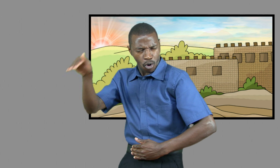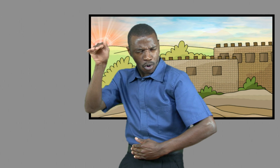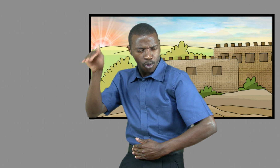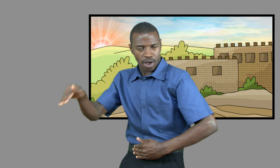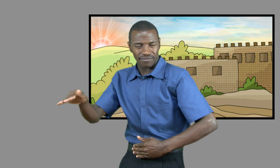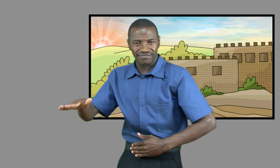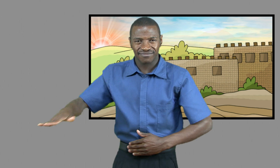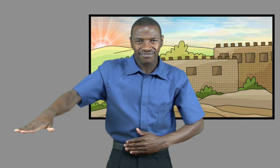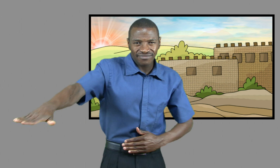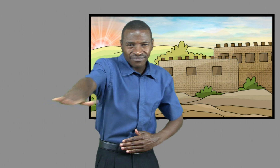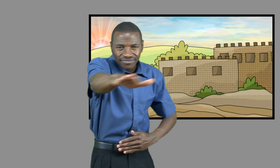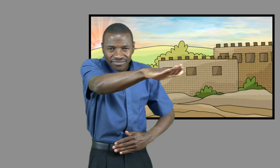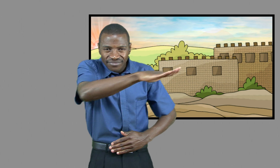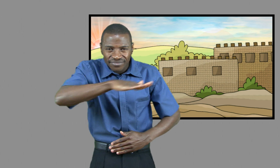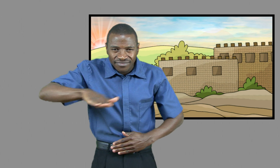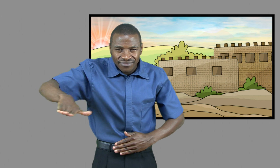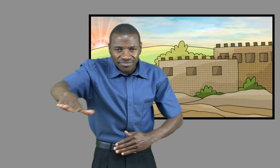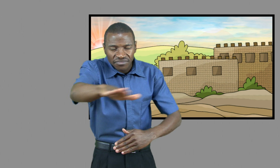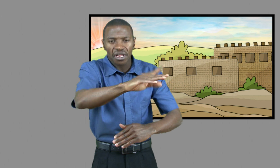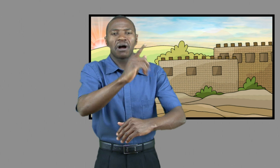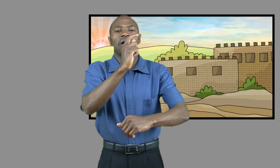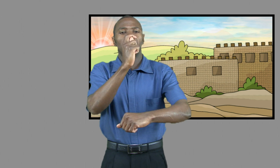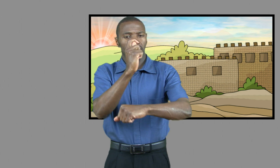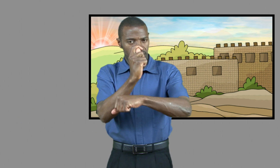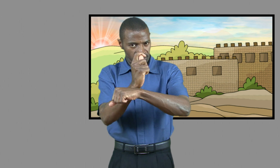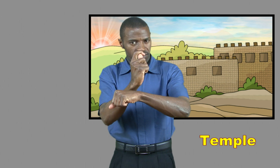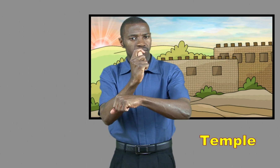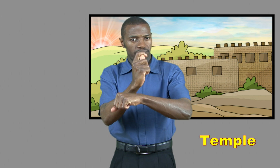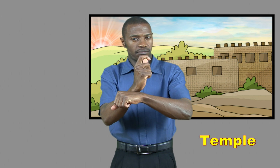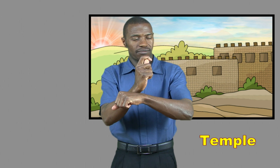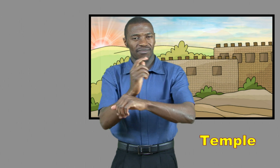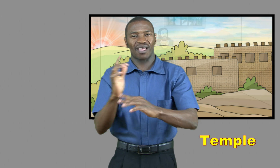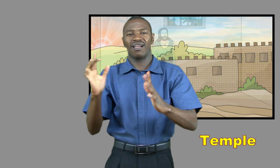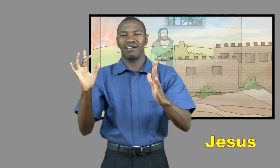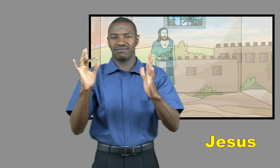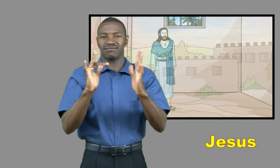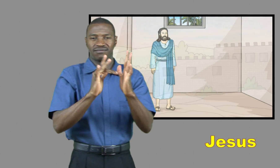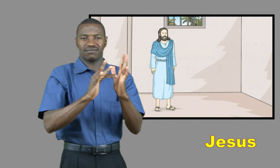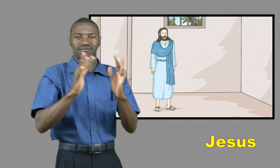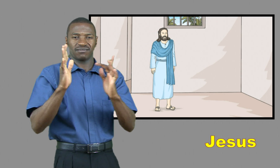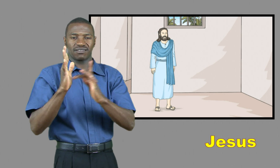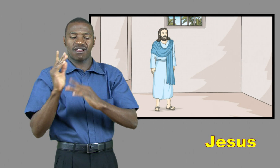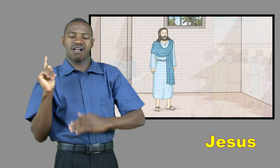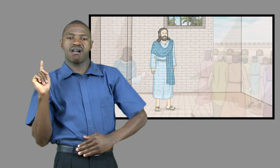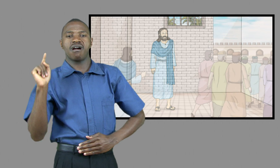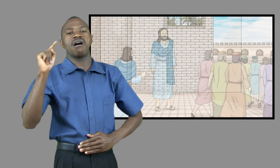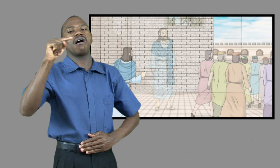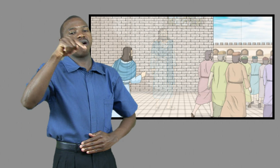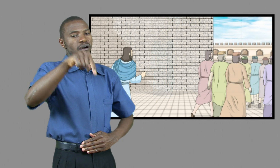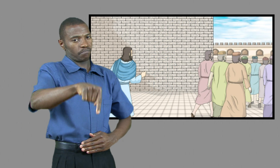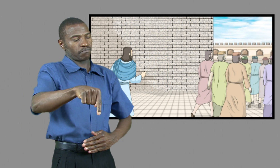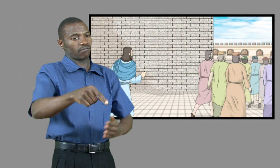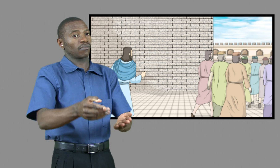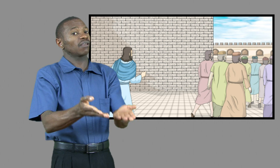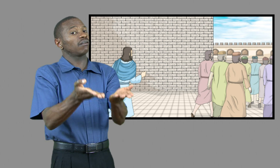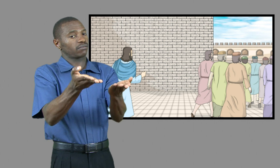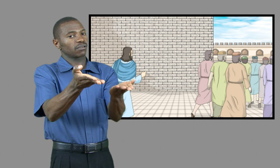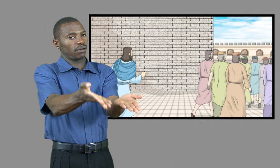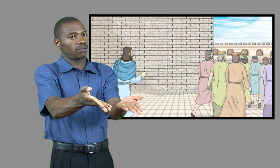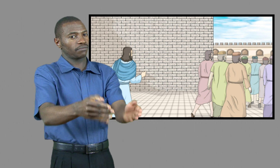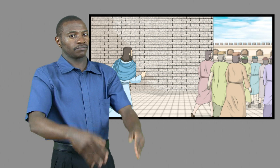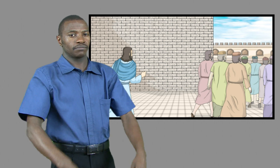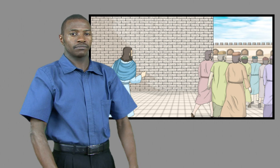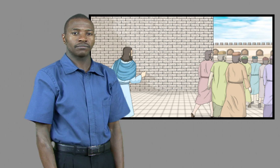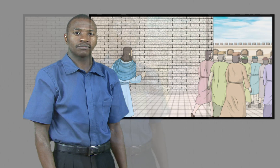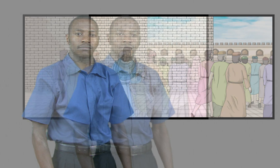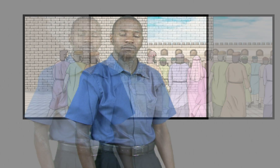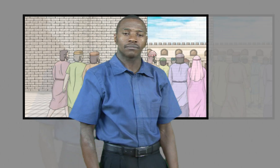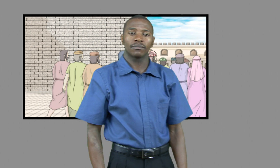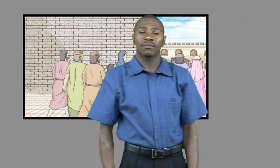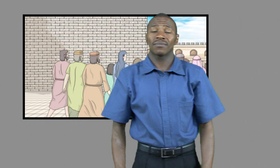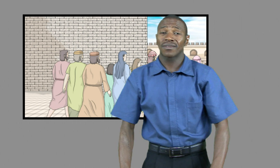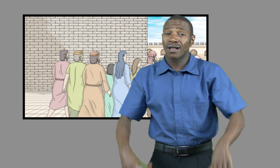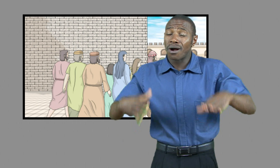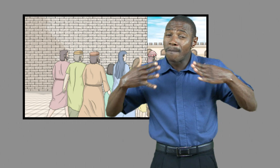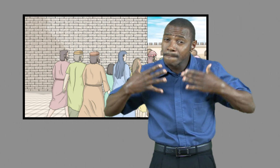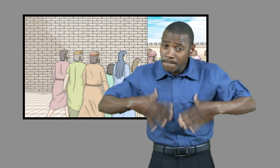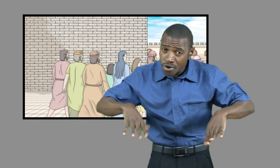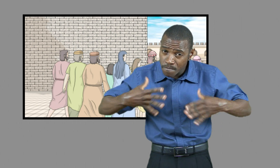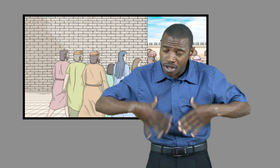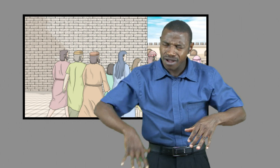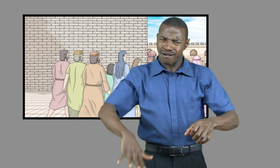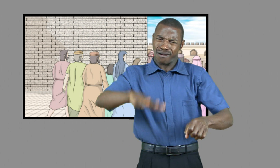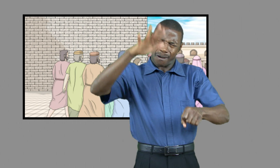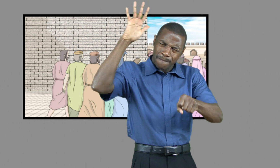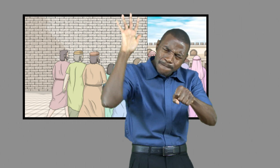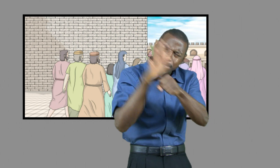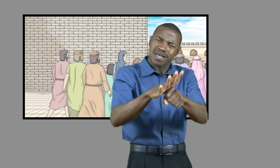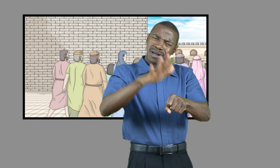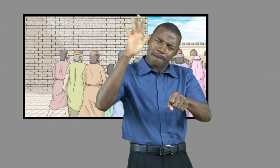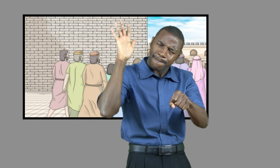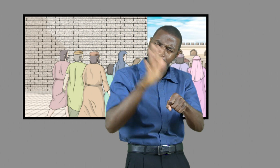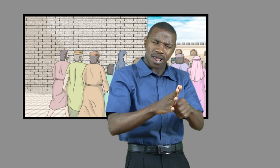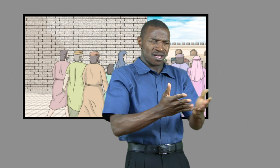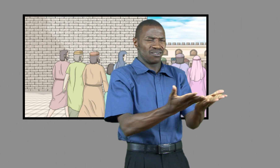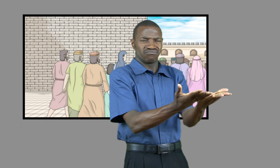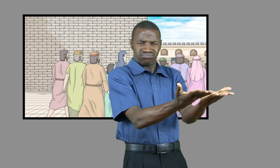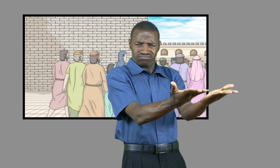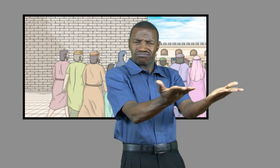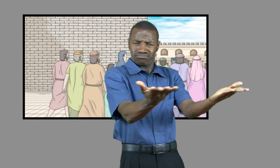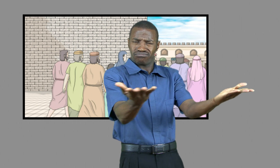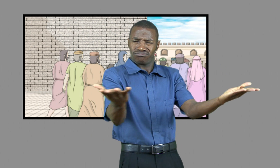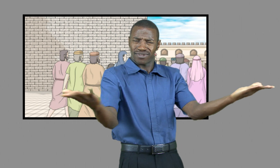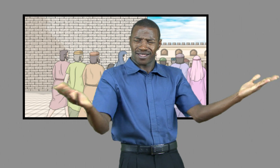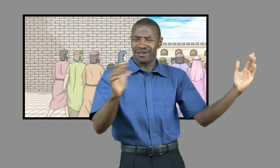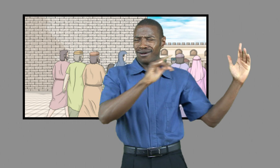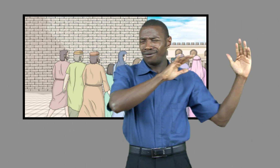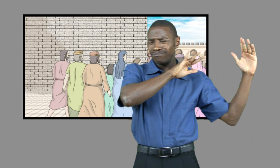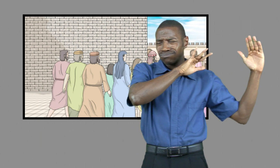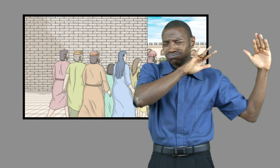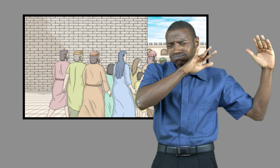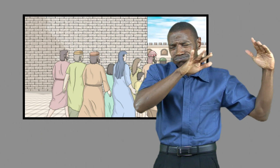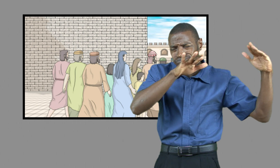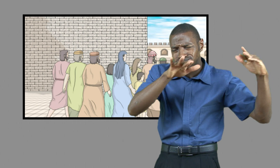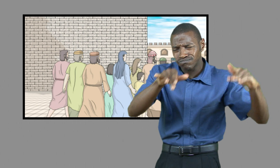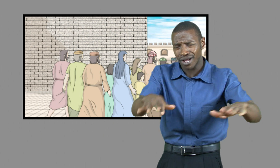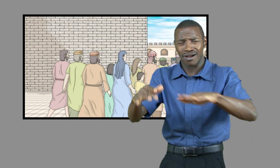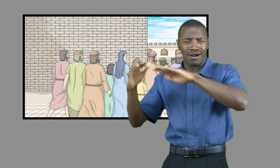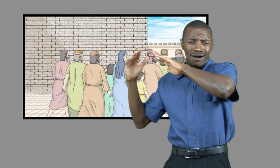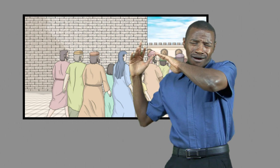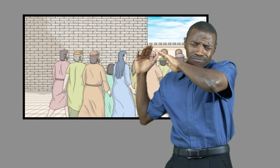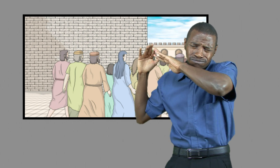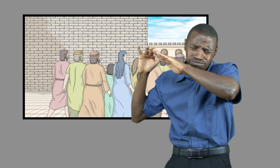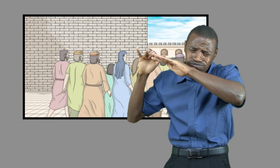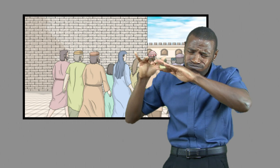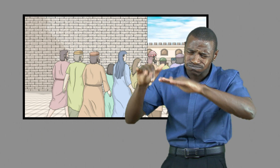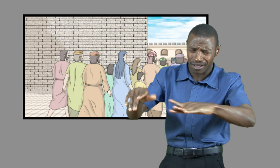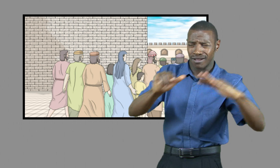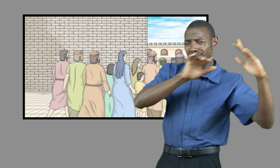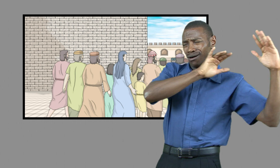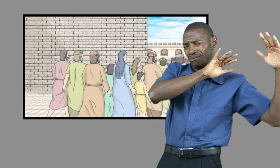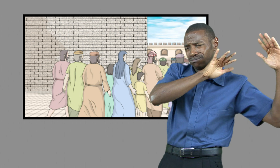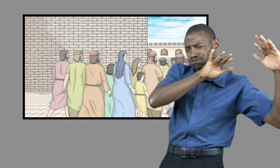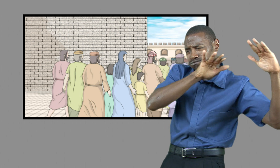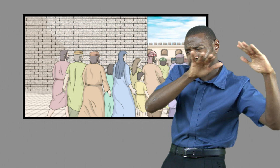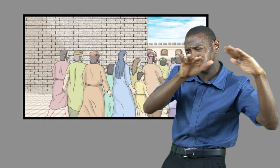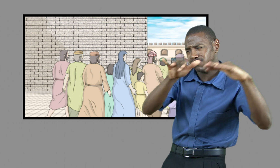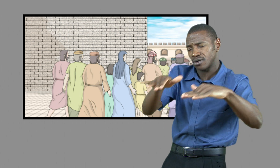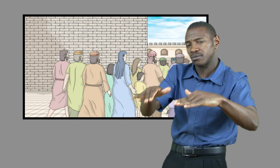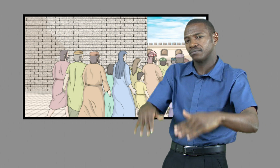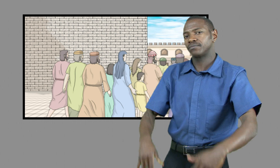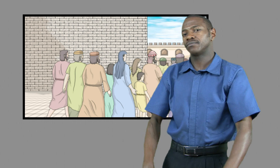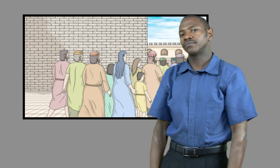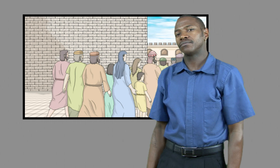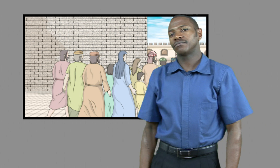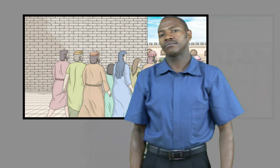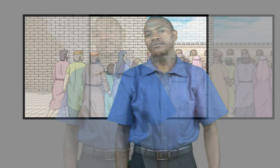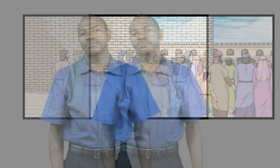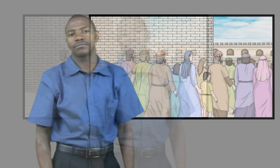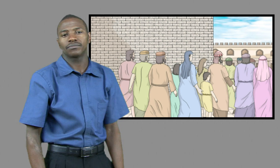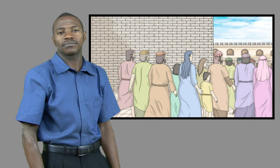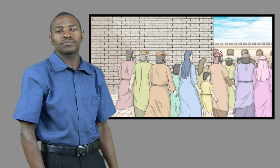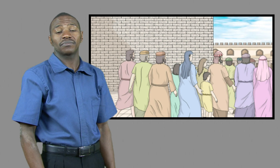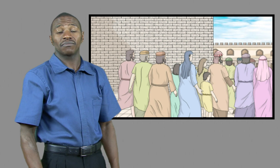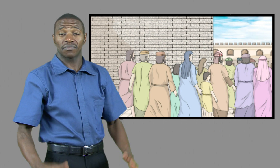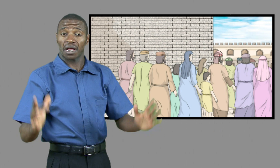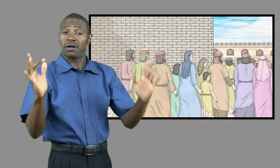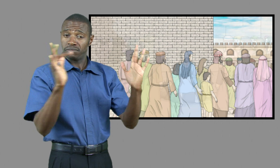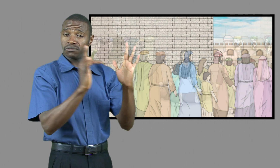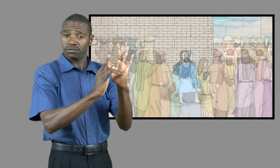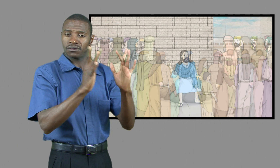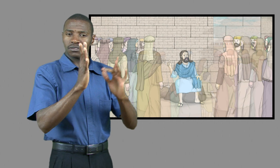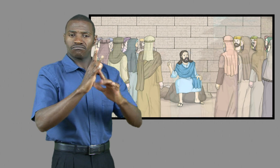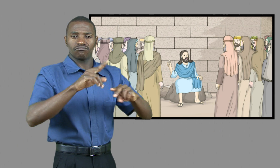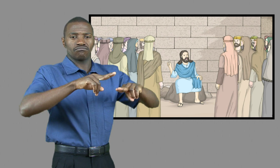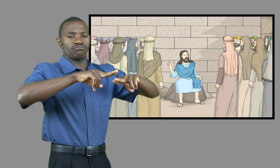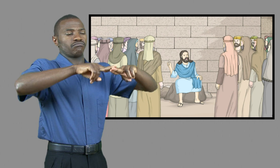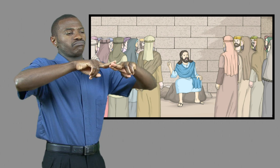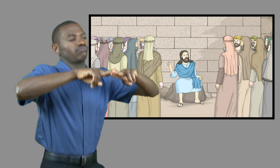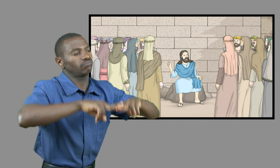Early in the morning He went back into the temple courts.